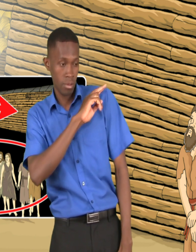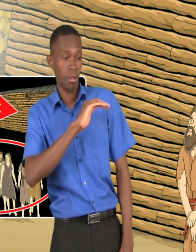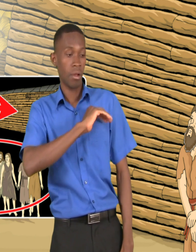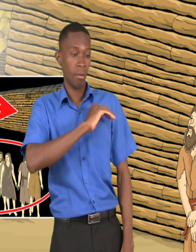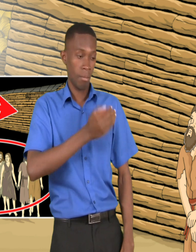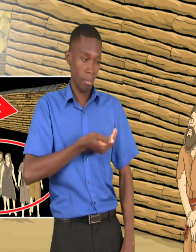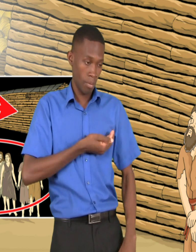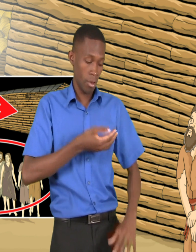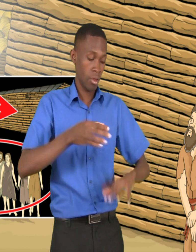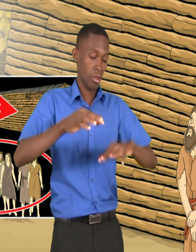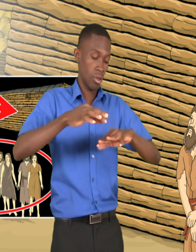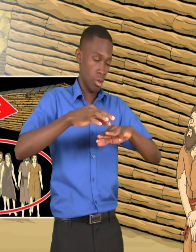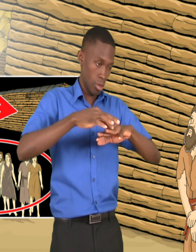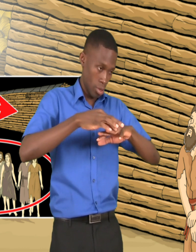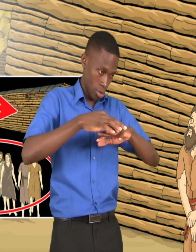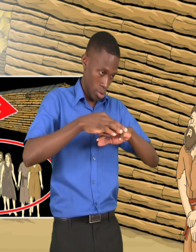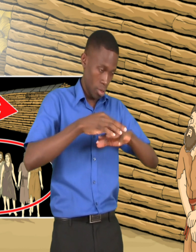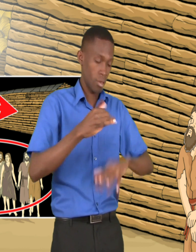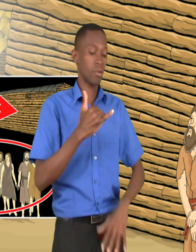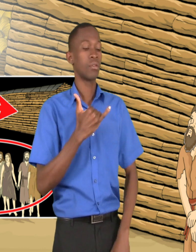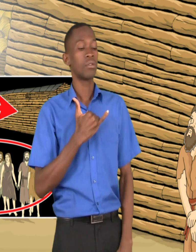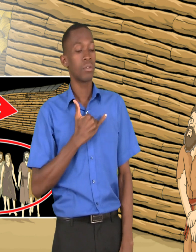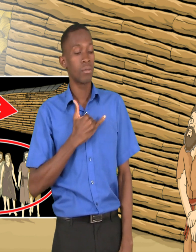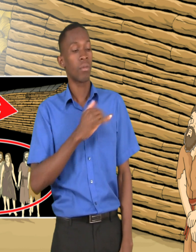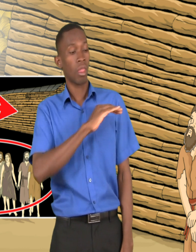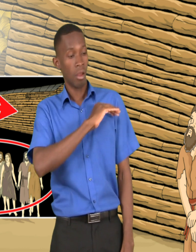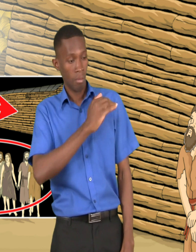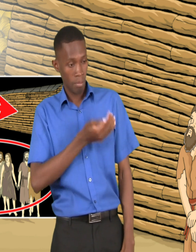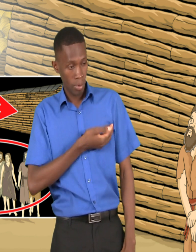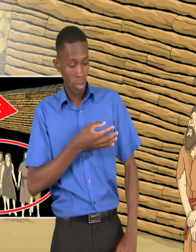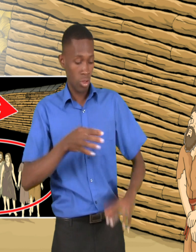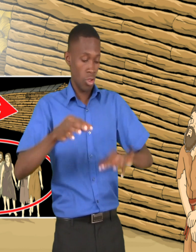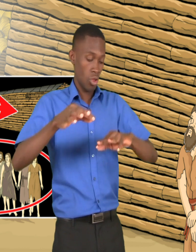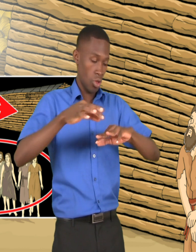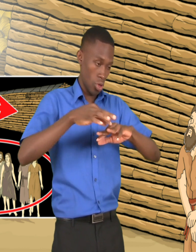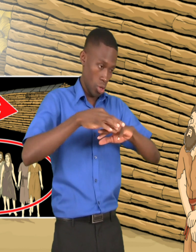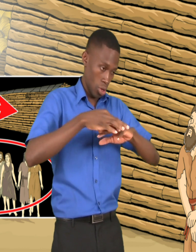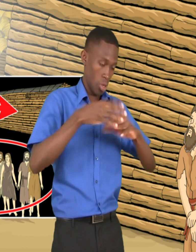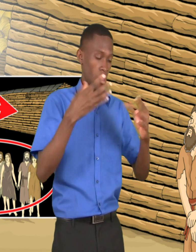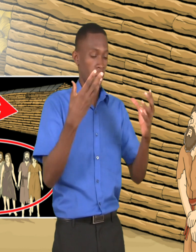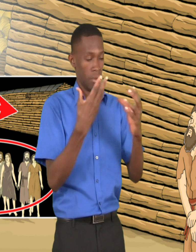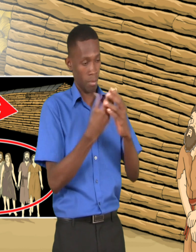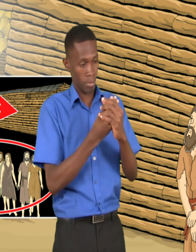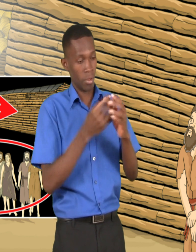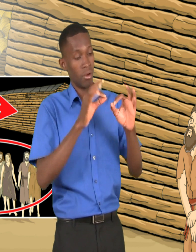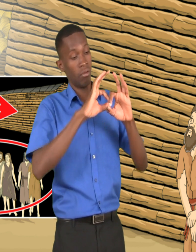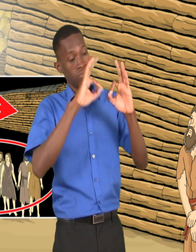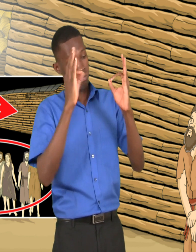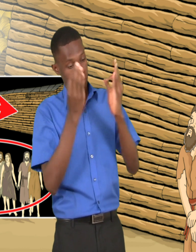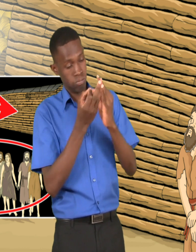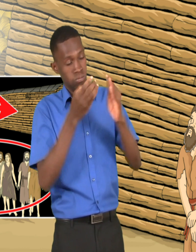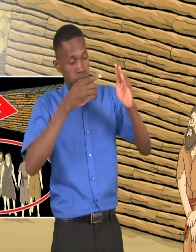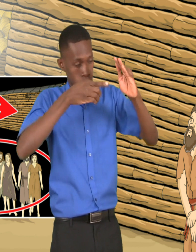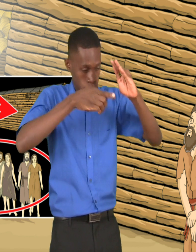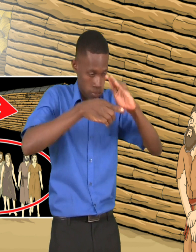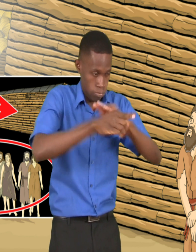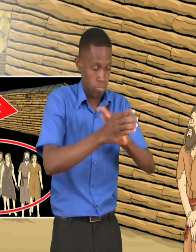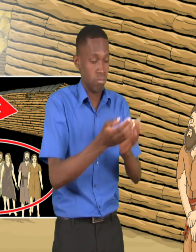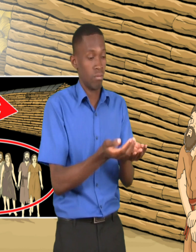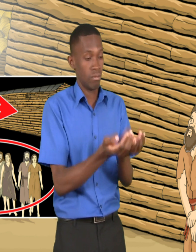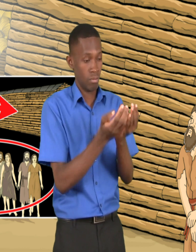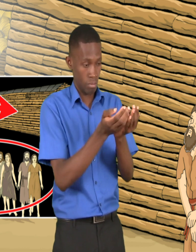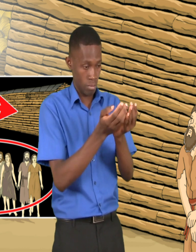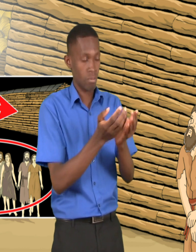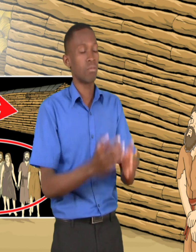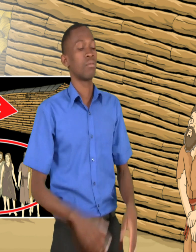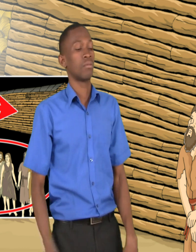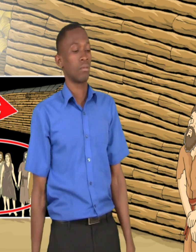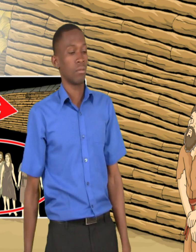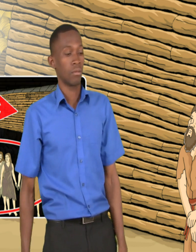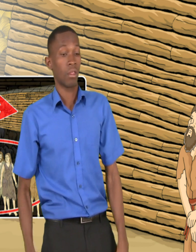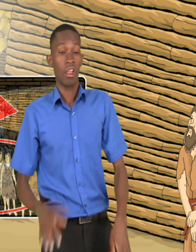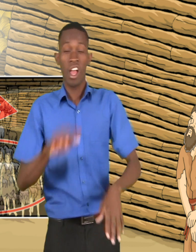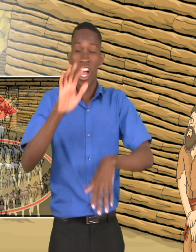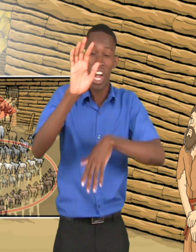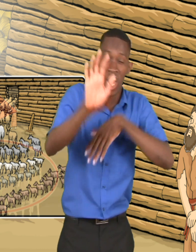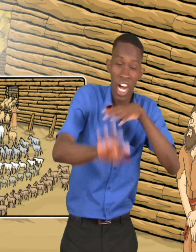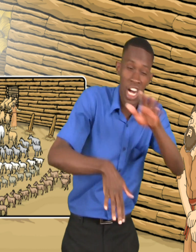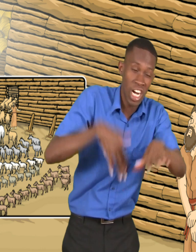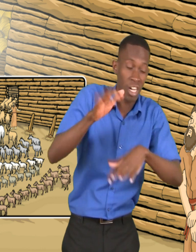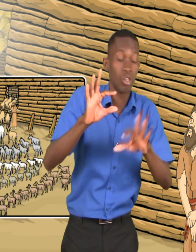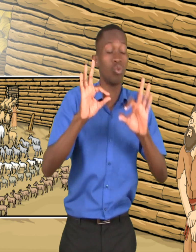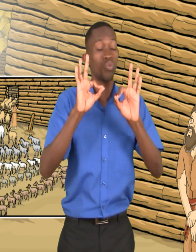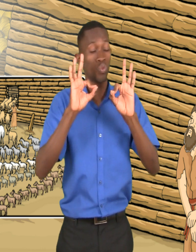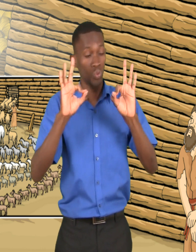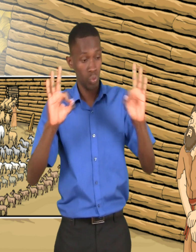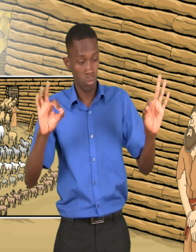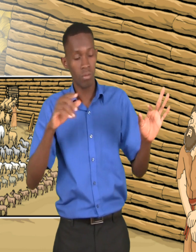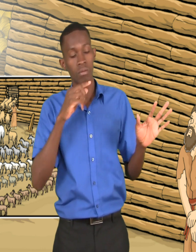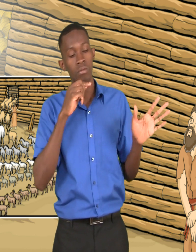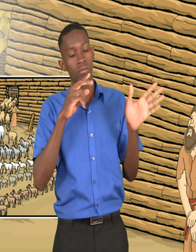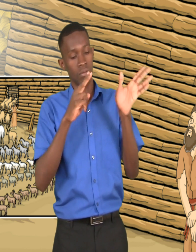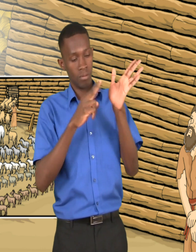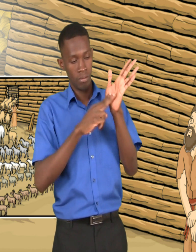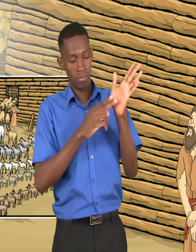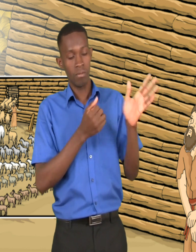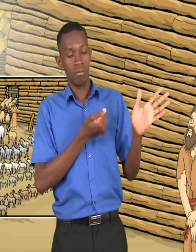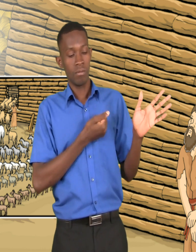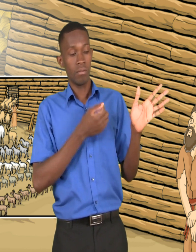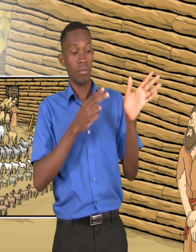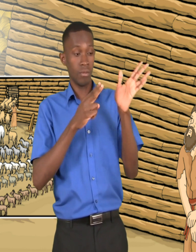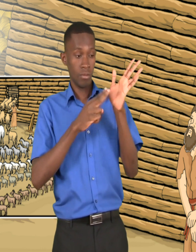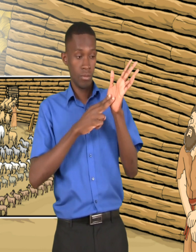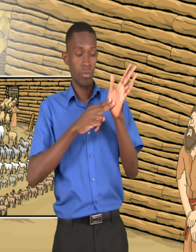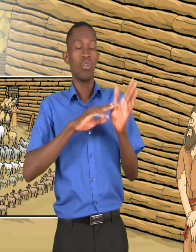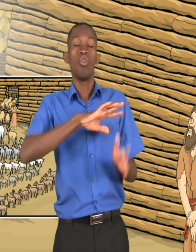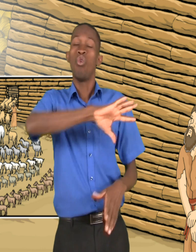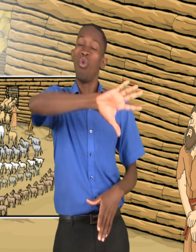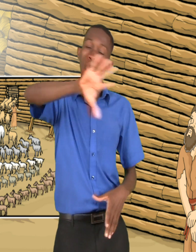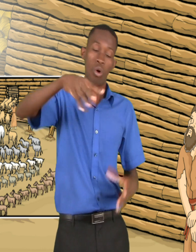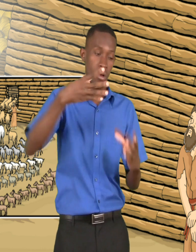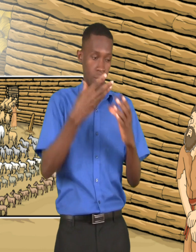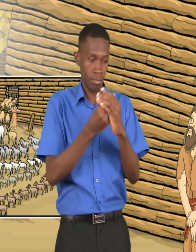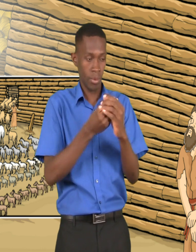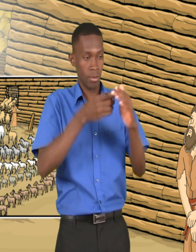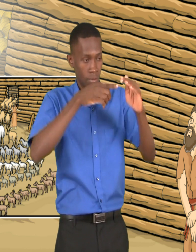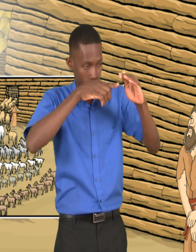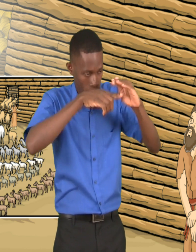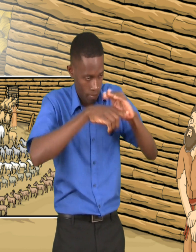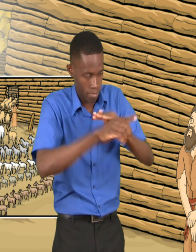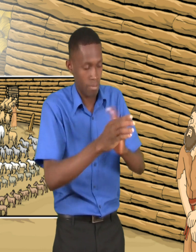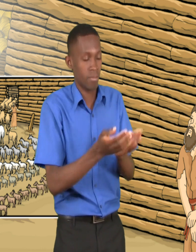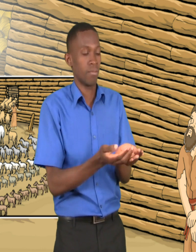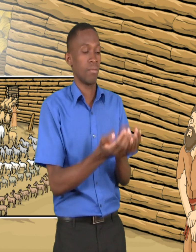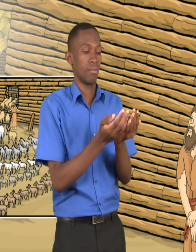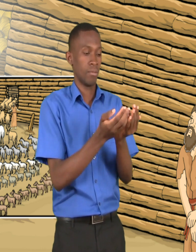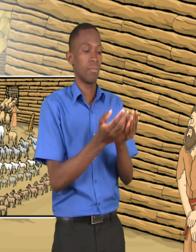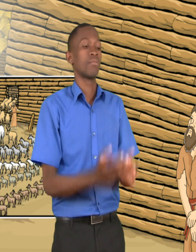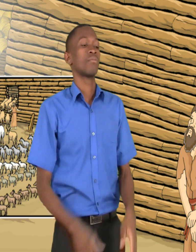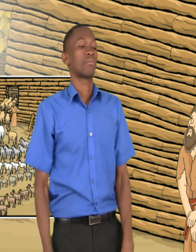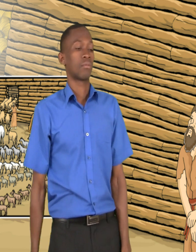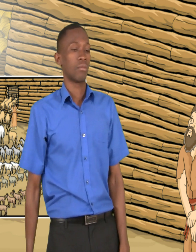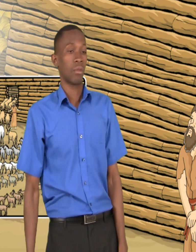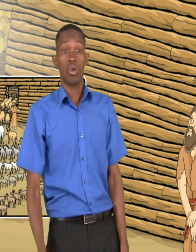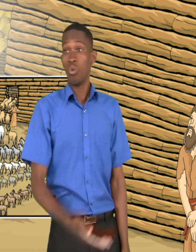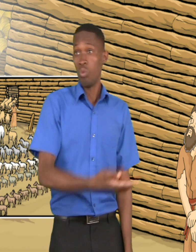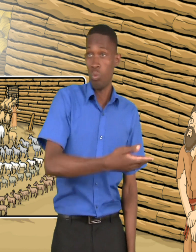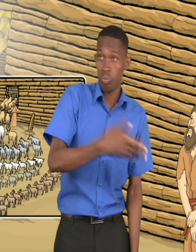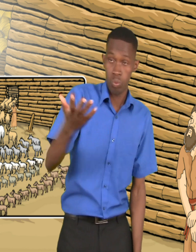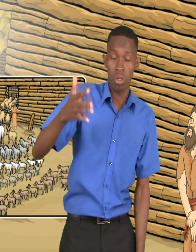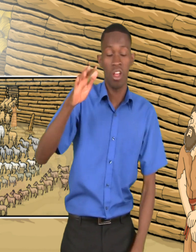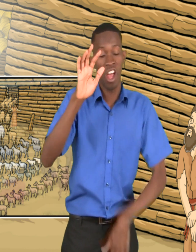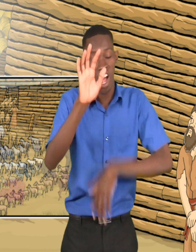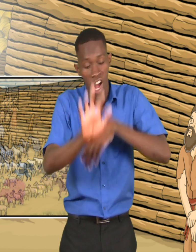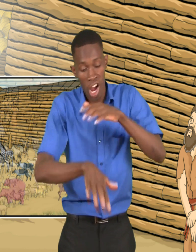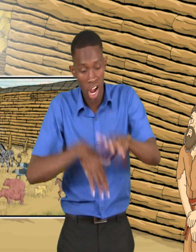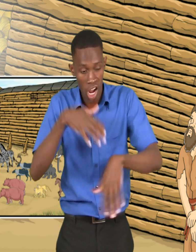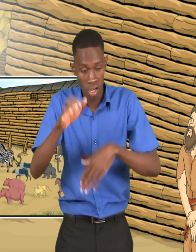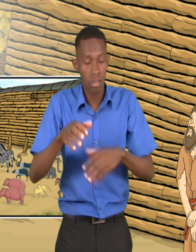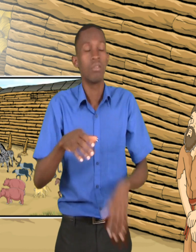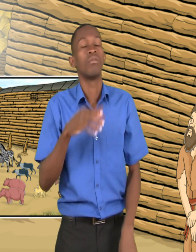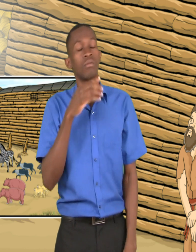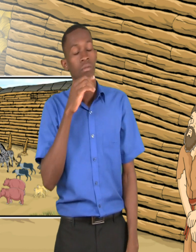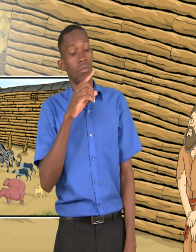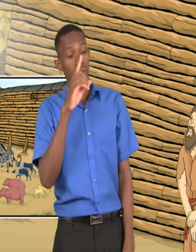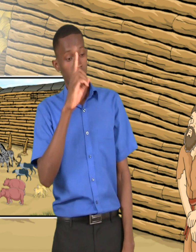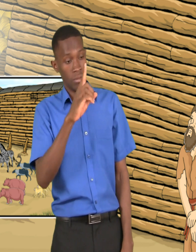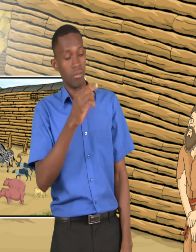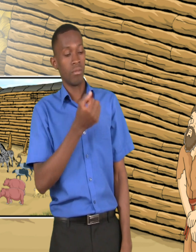You are to take with you seven pairs of every kind of clean animal, a male and its mate;